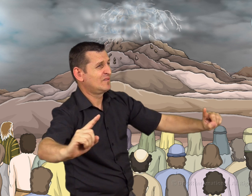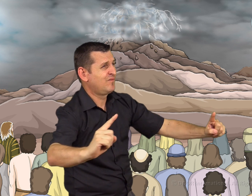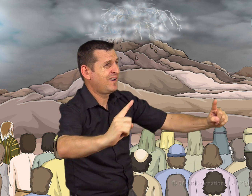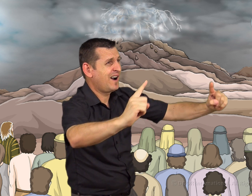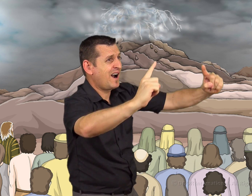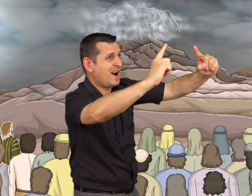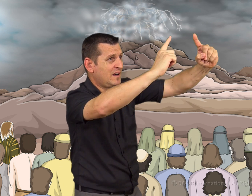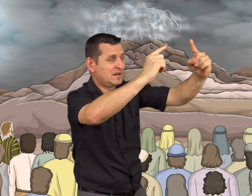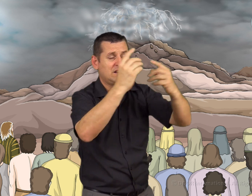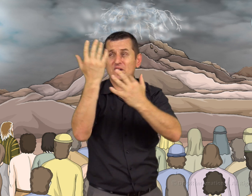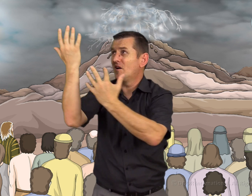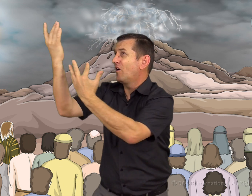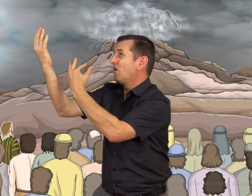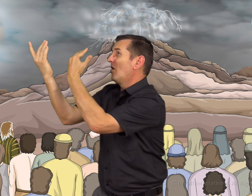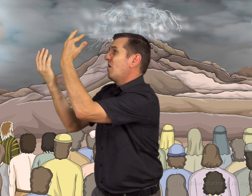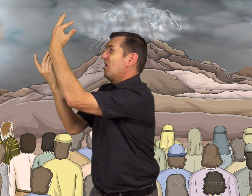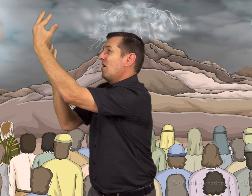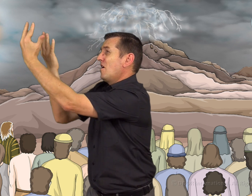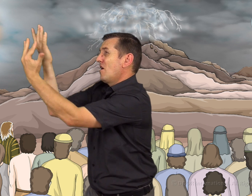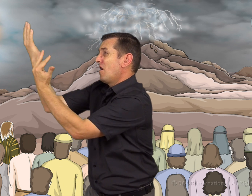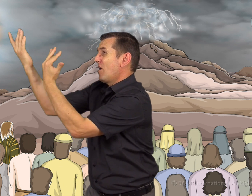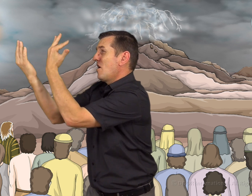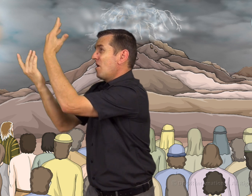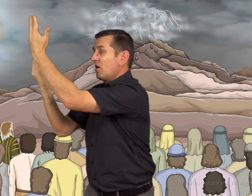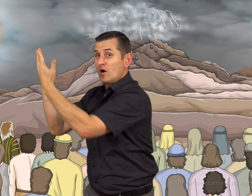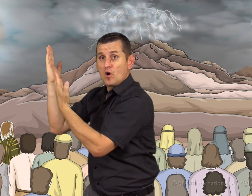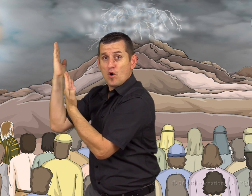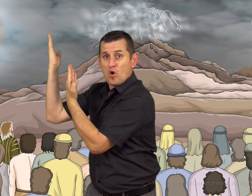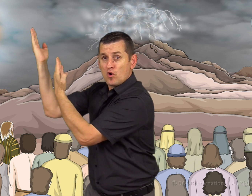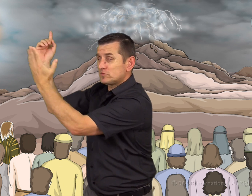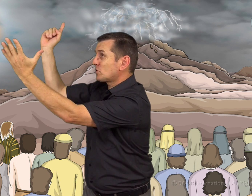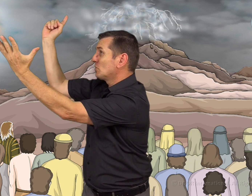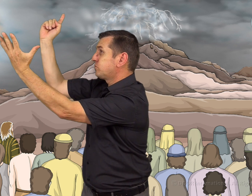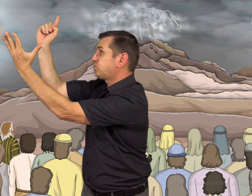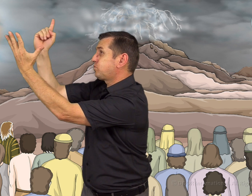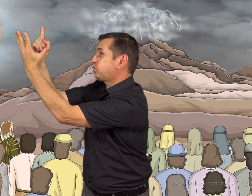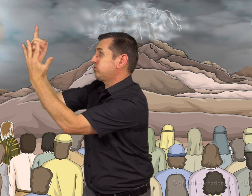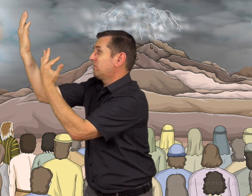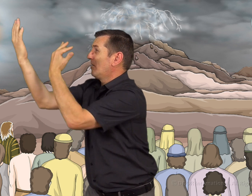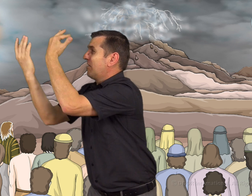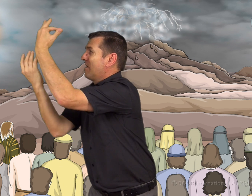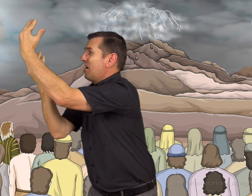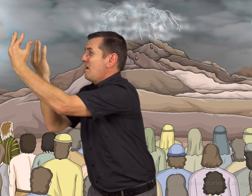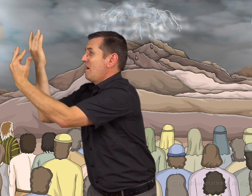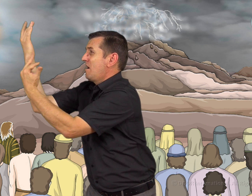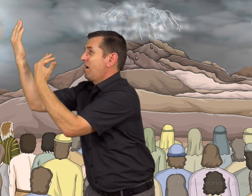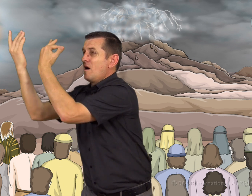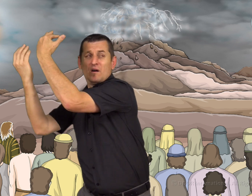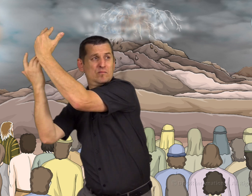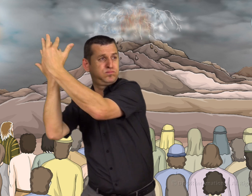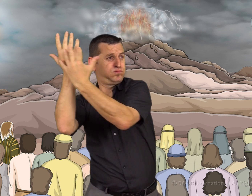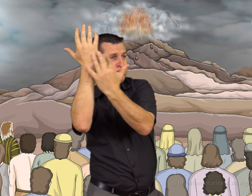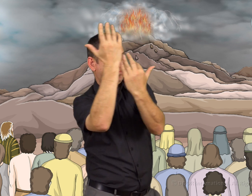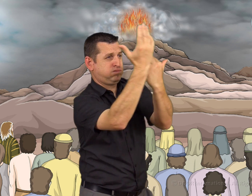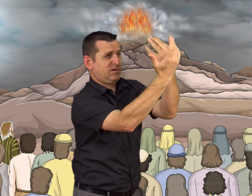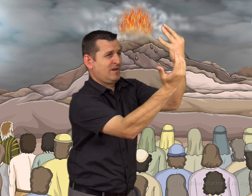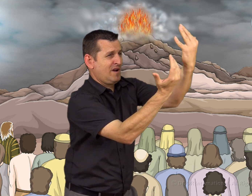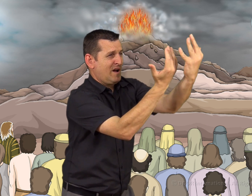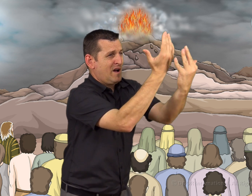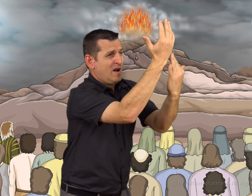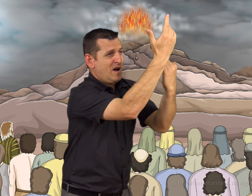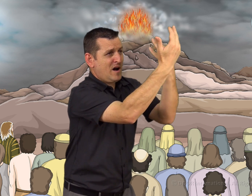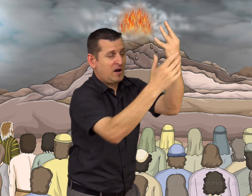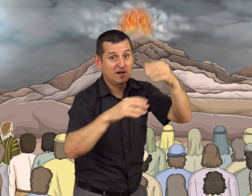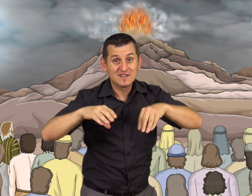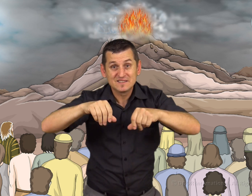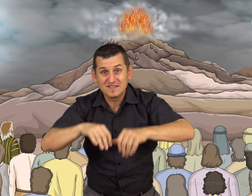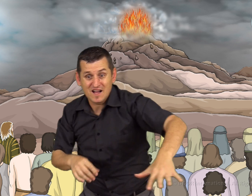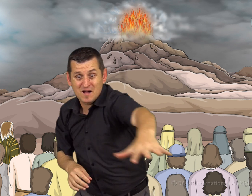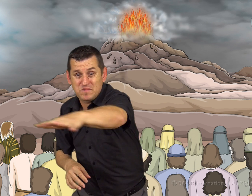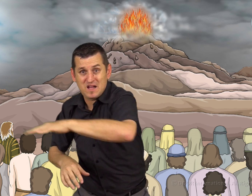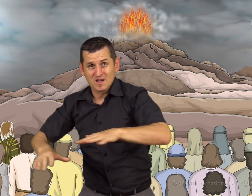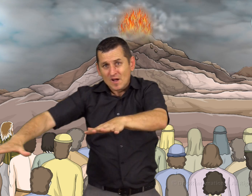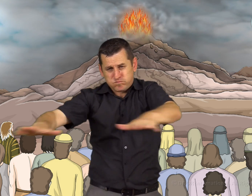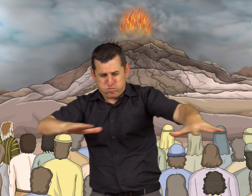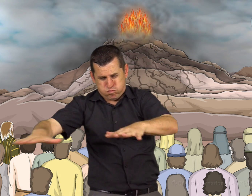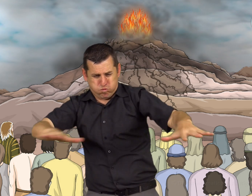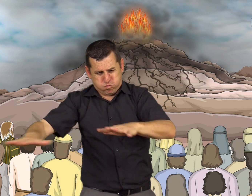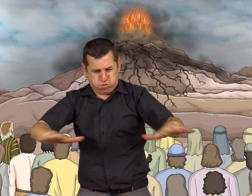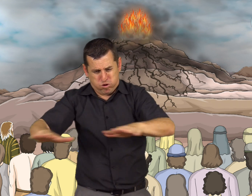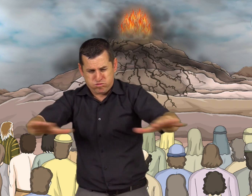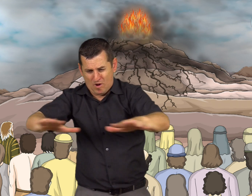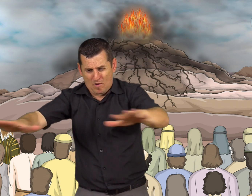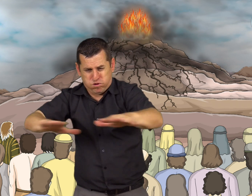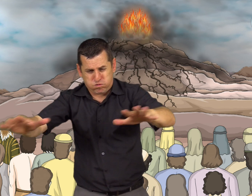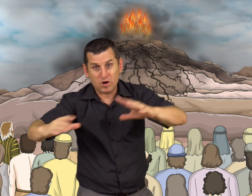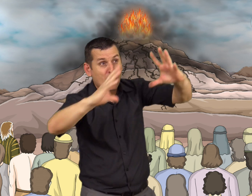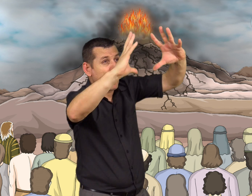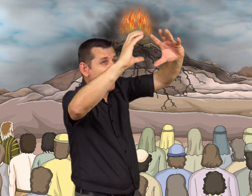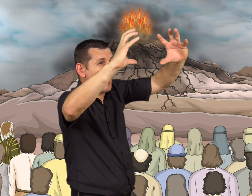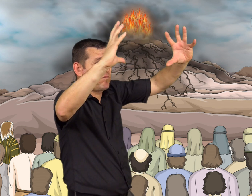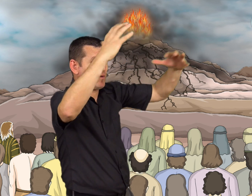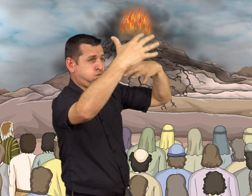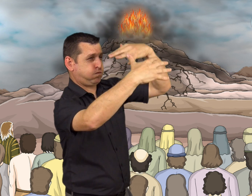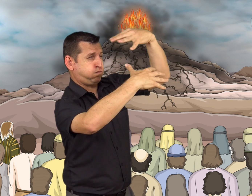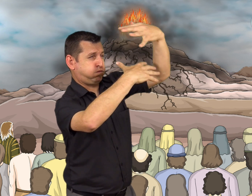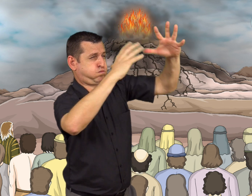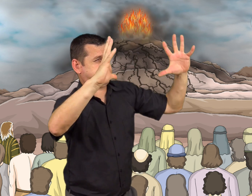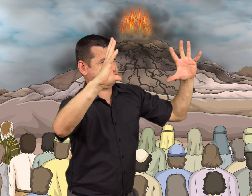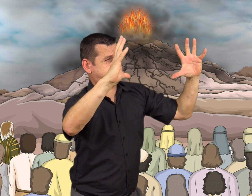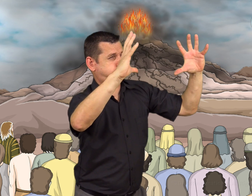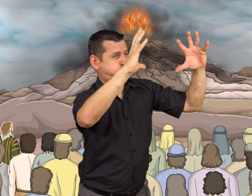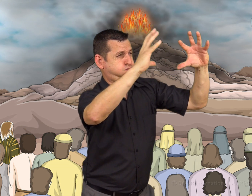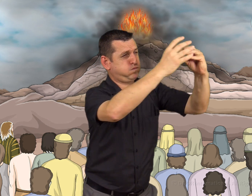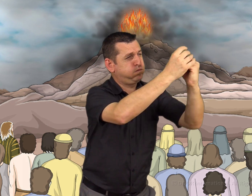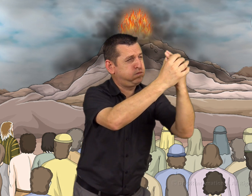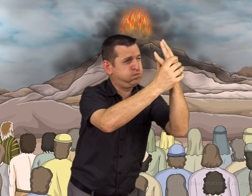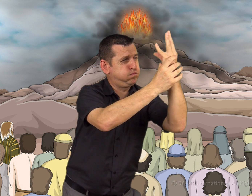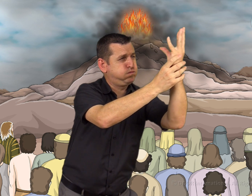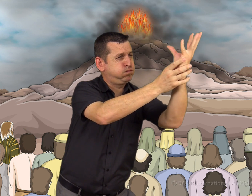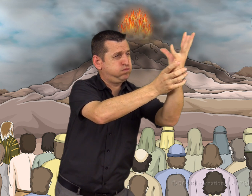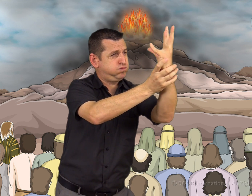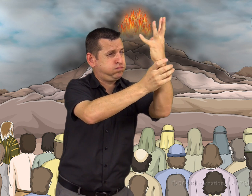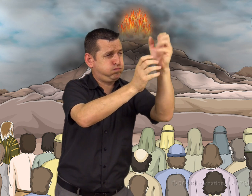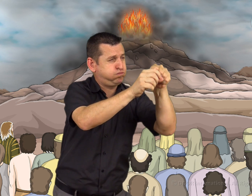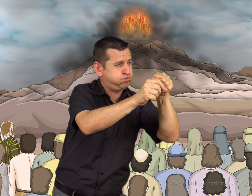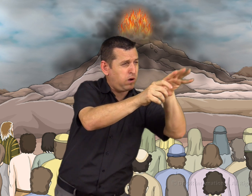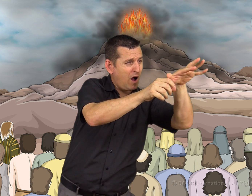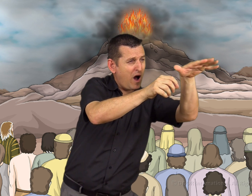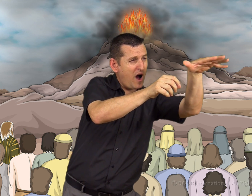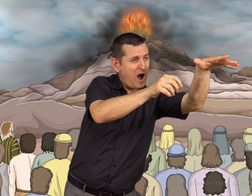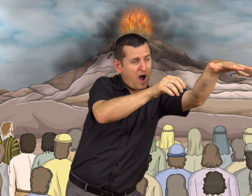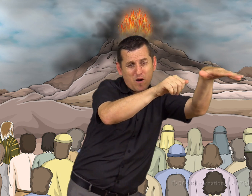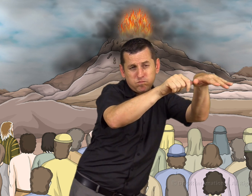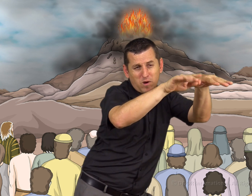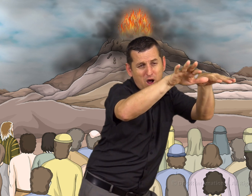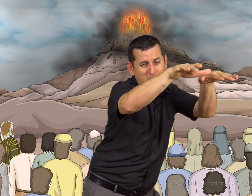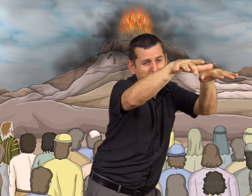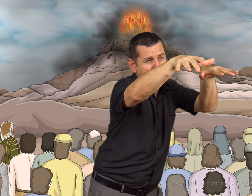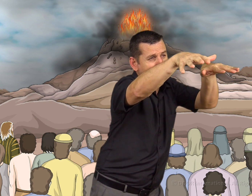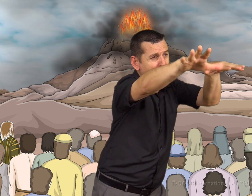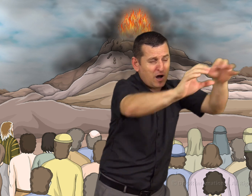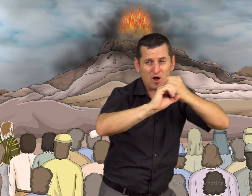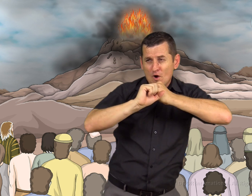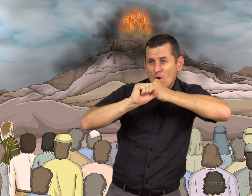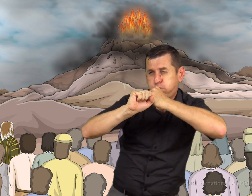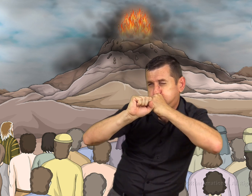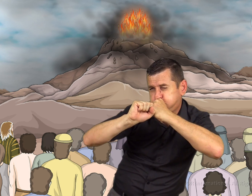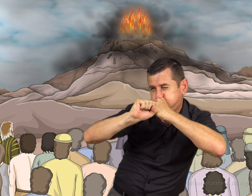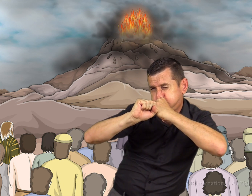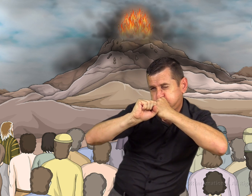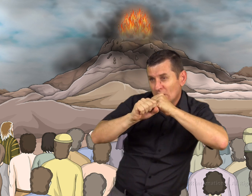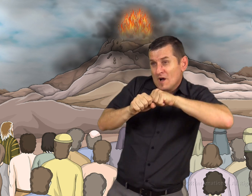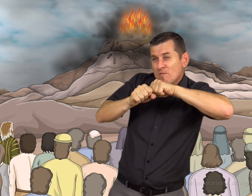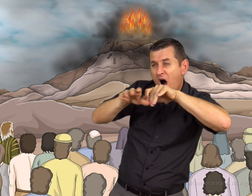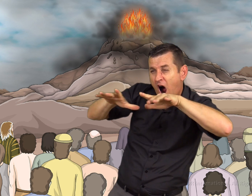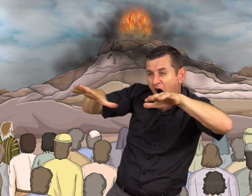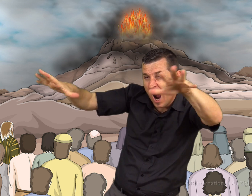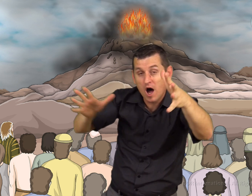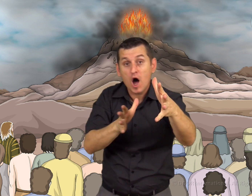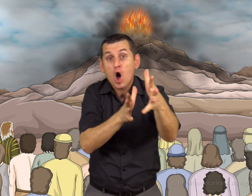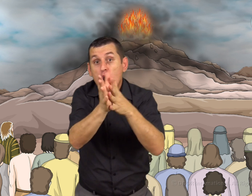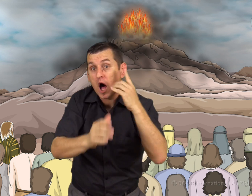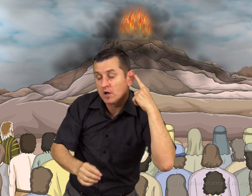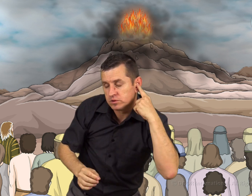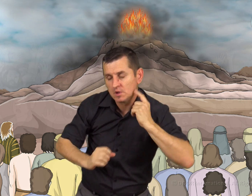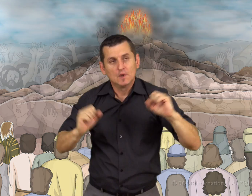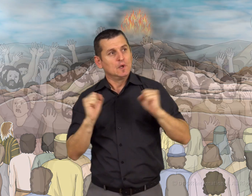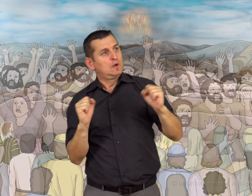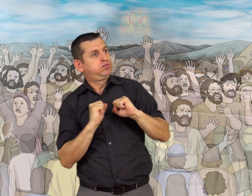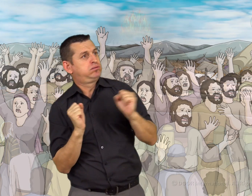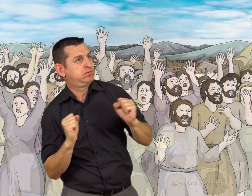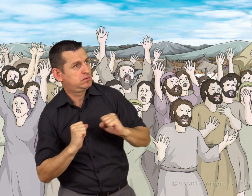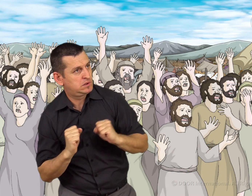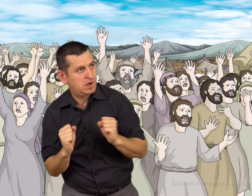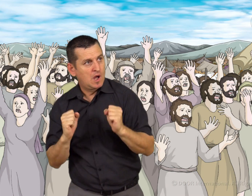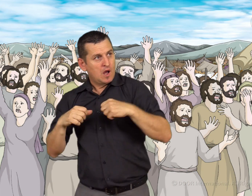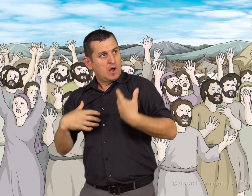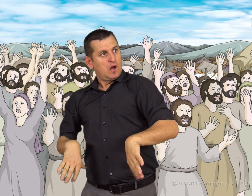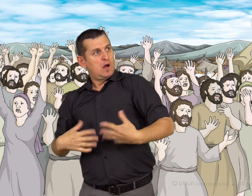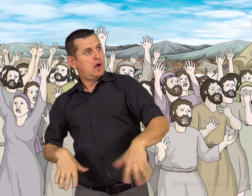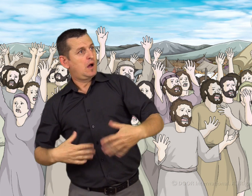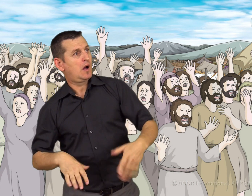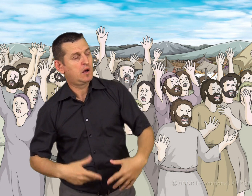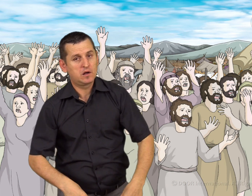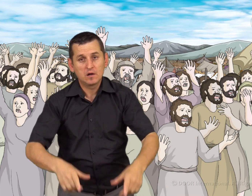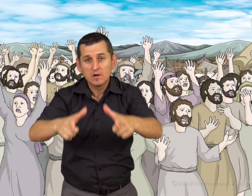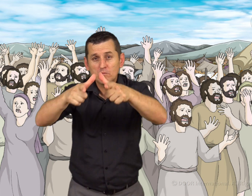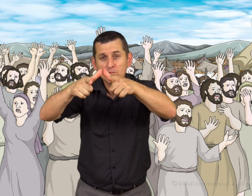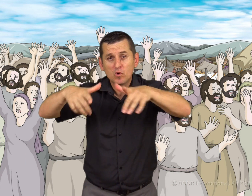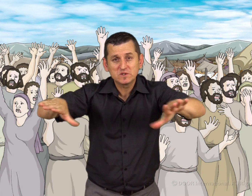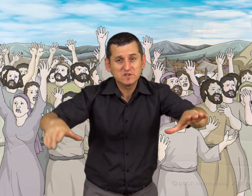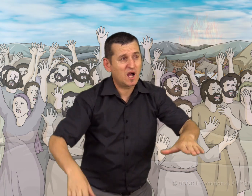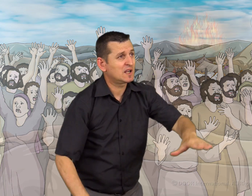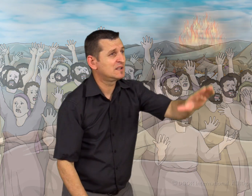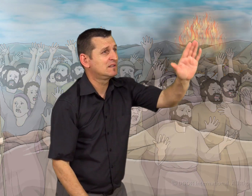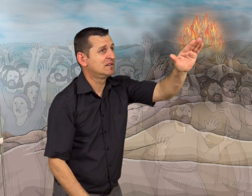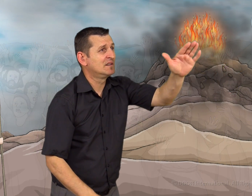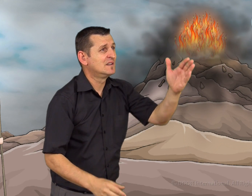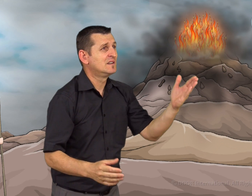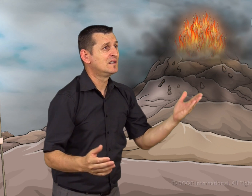Mount Sinai was completely enveloped in smoke, because the LORD had descended on it in fire. And the smoke rose like the smoke of a furnace, and the whole mountain quaked violently.